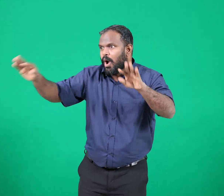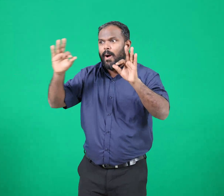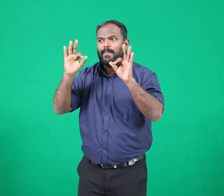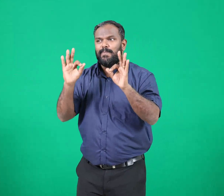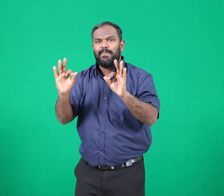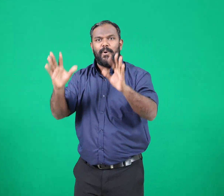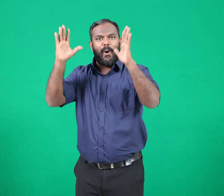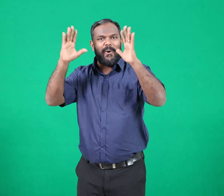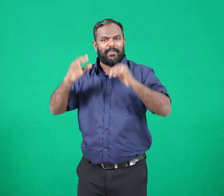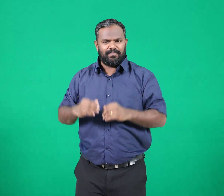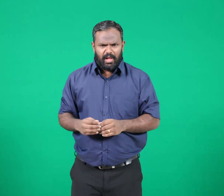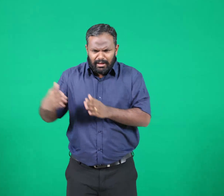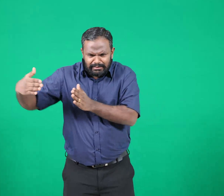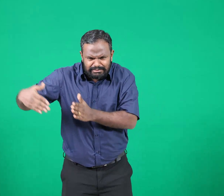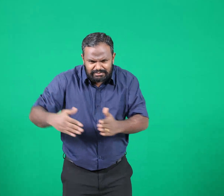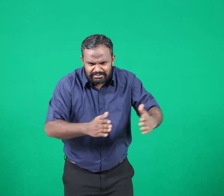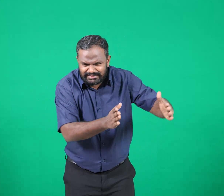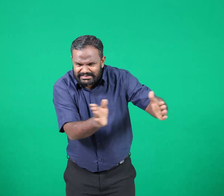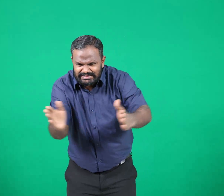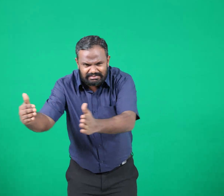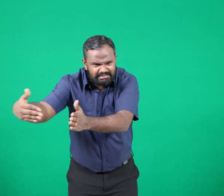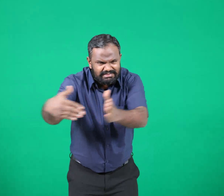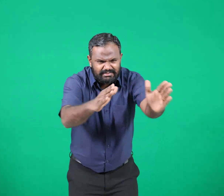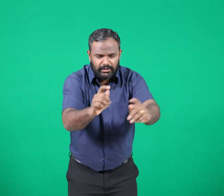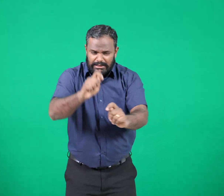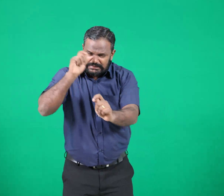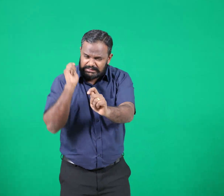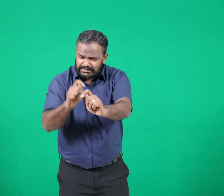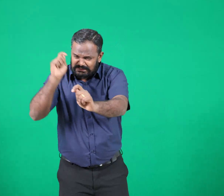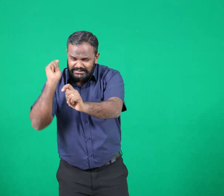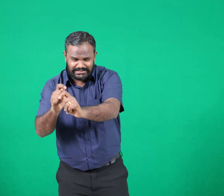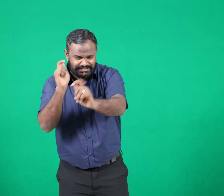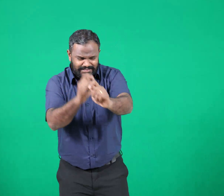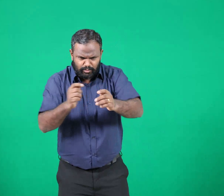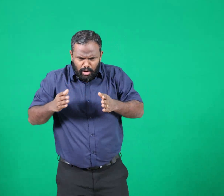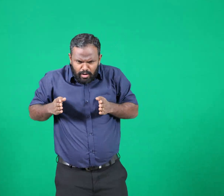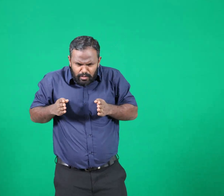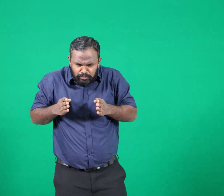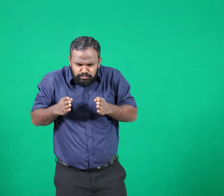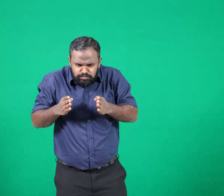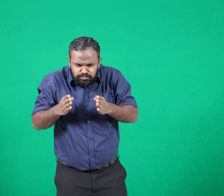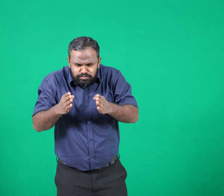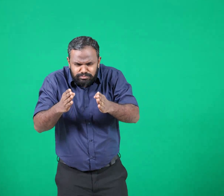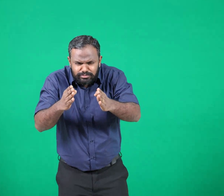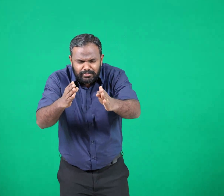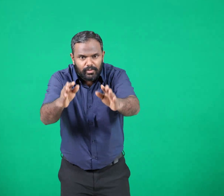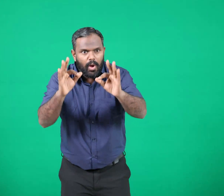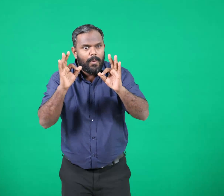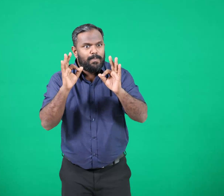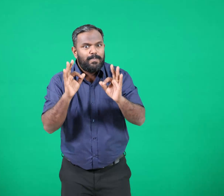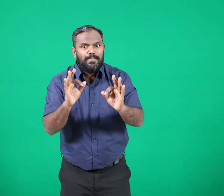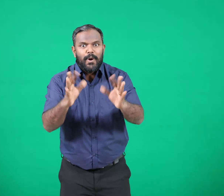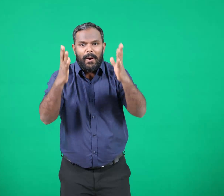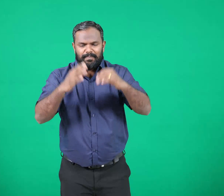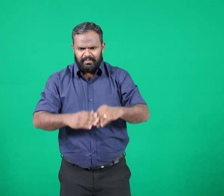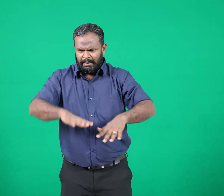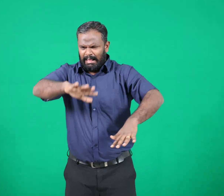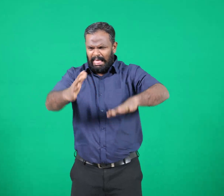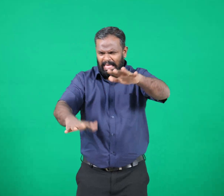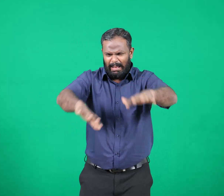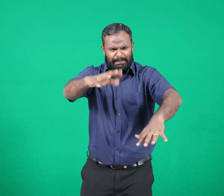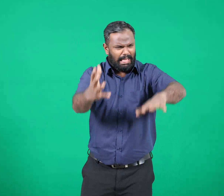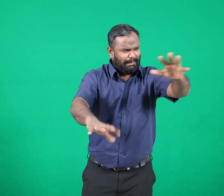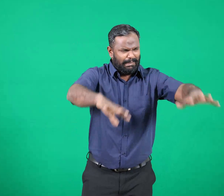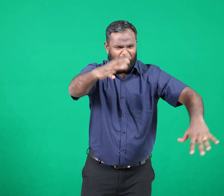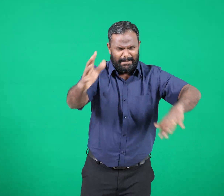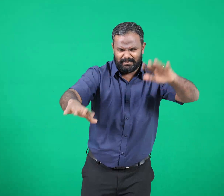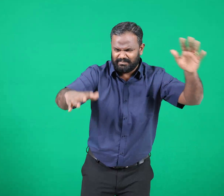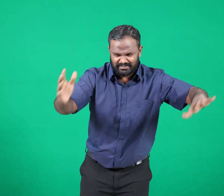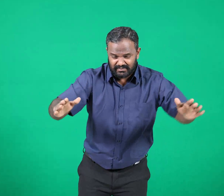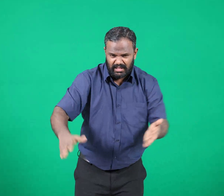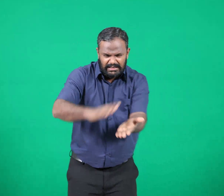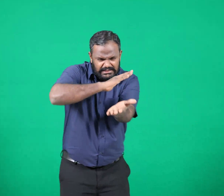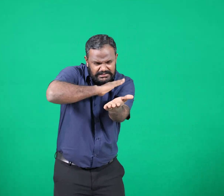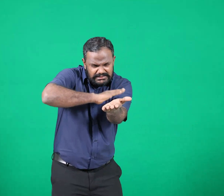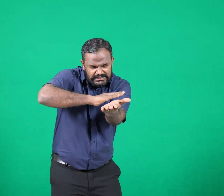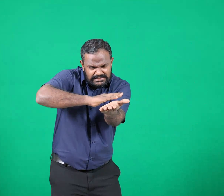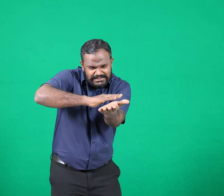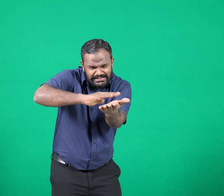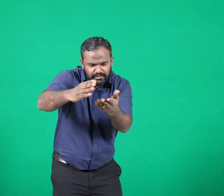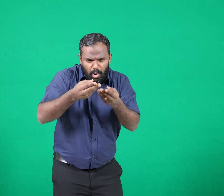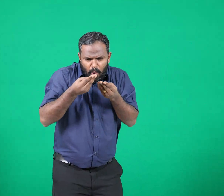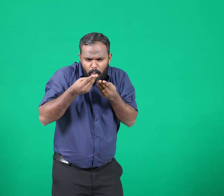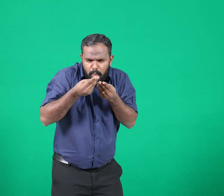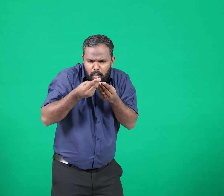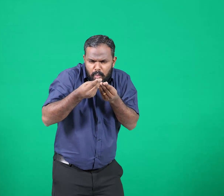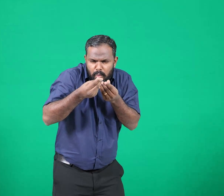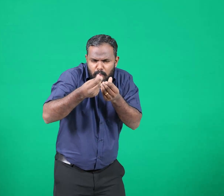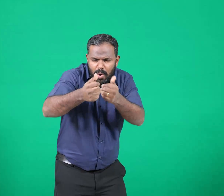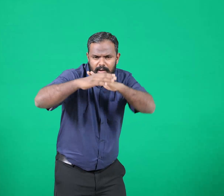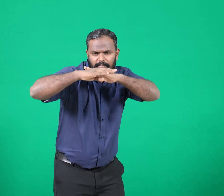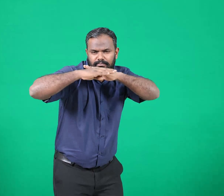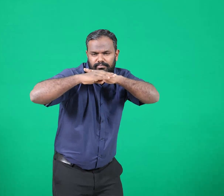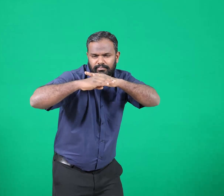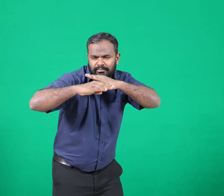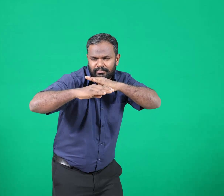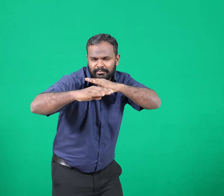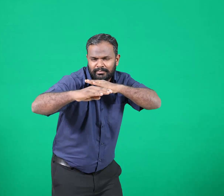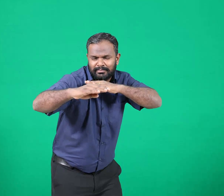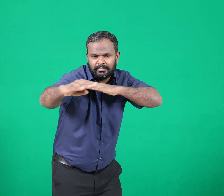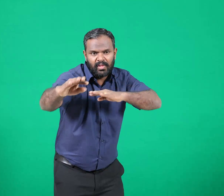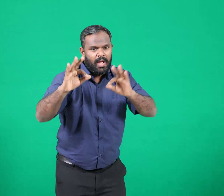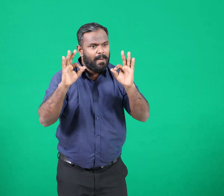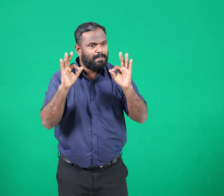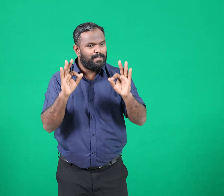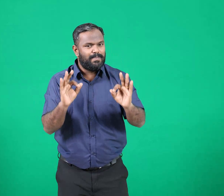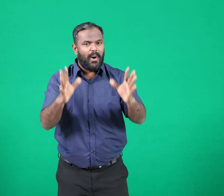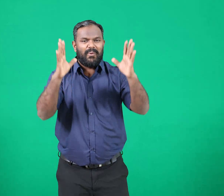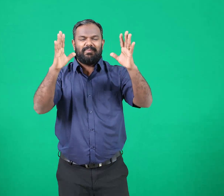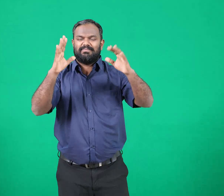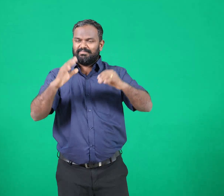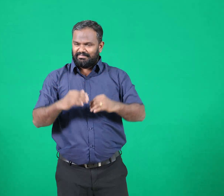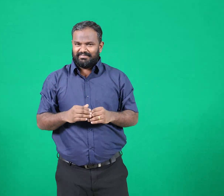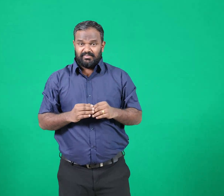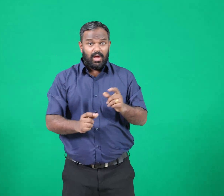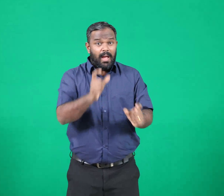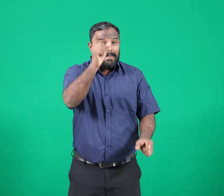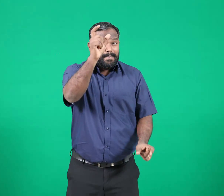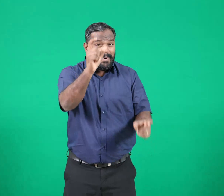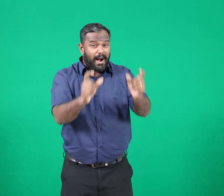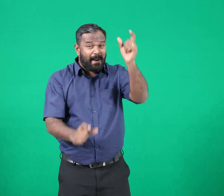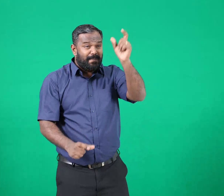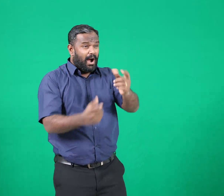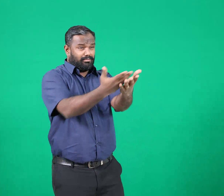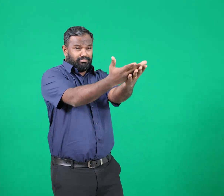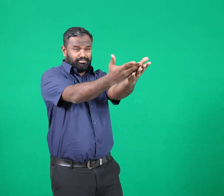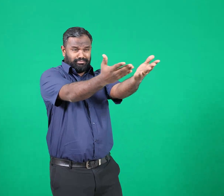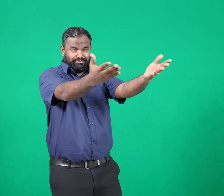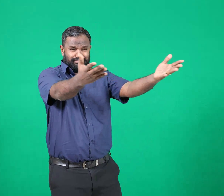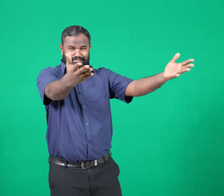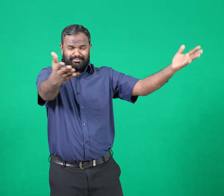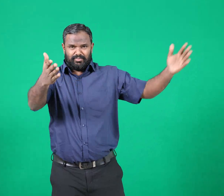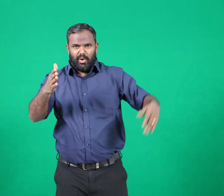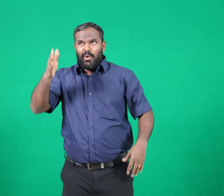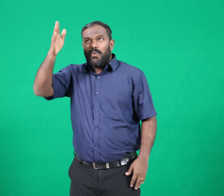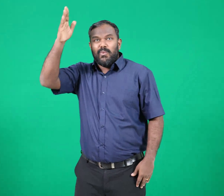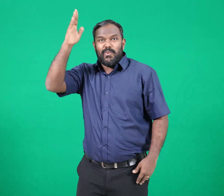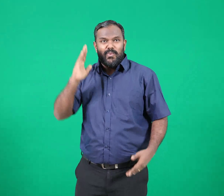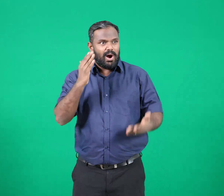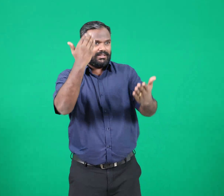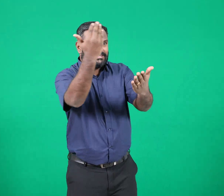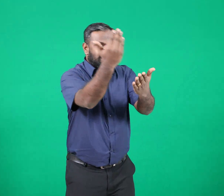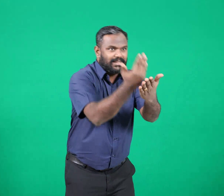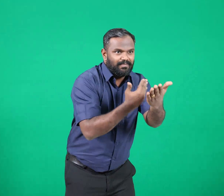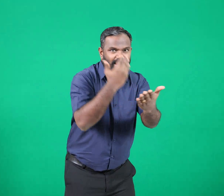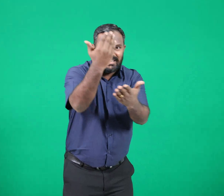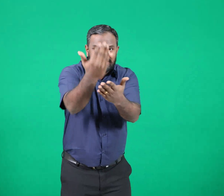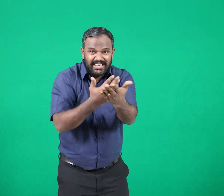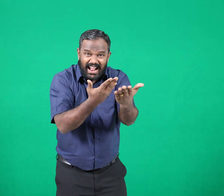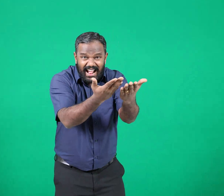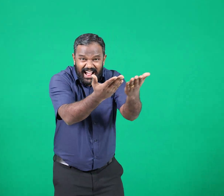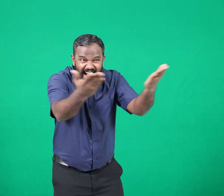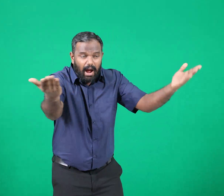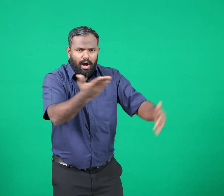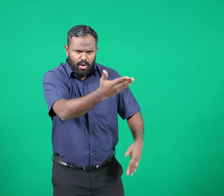The crooked ways shall be made straight, and the rough ways smooth.